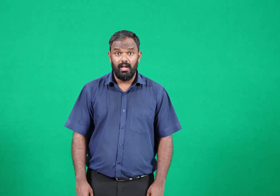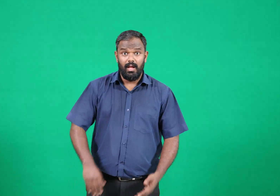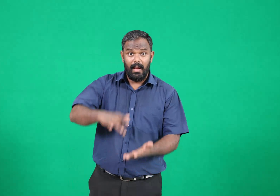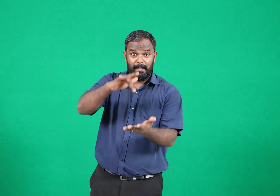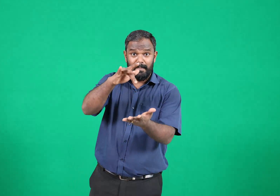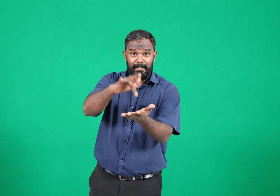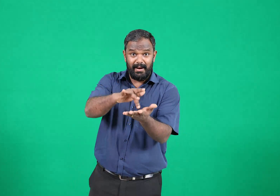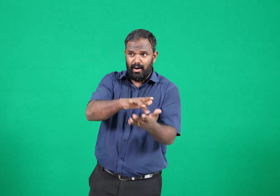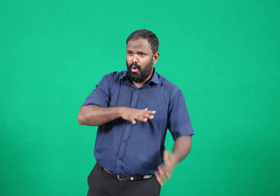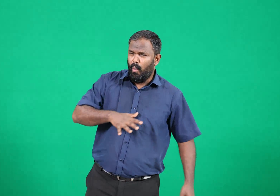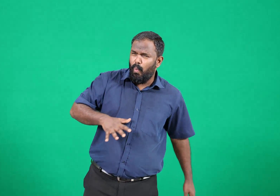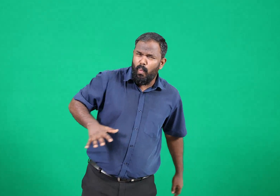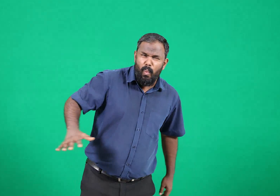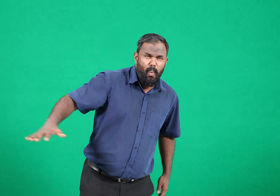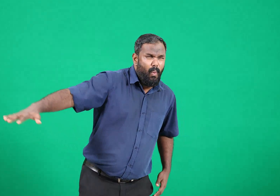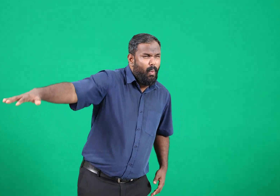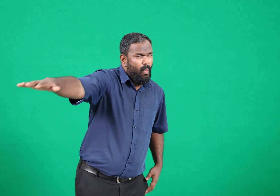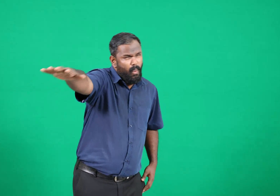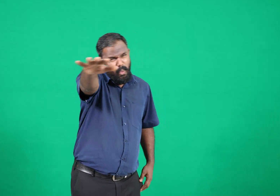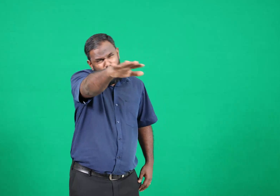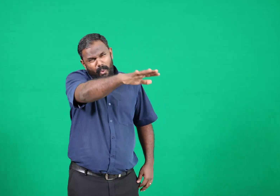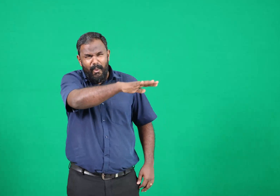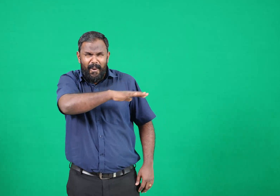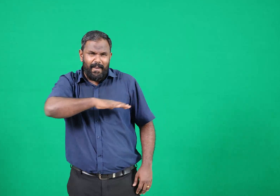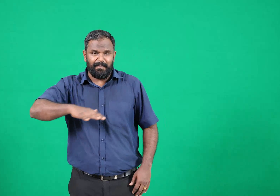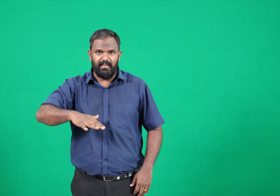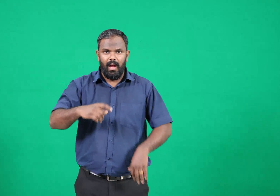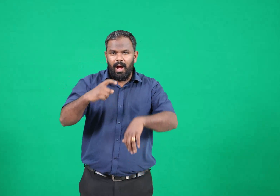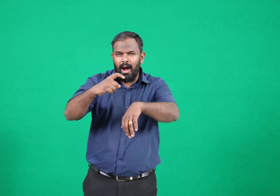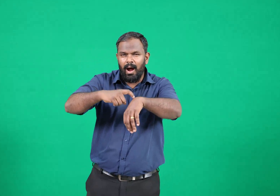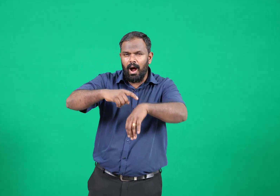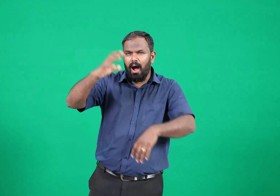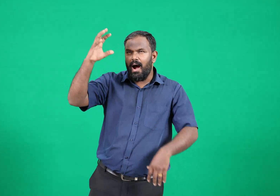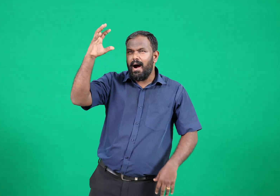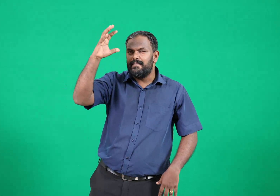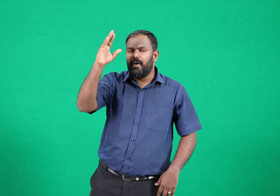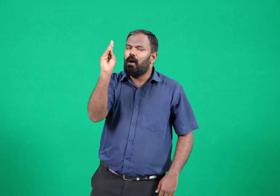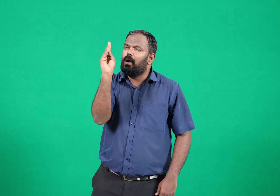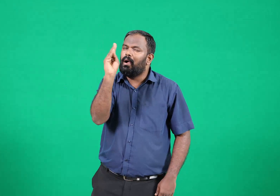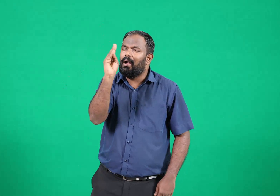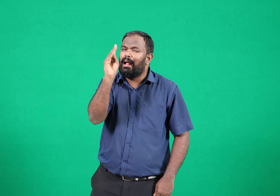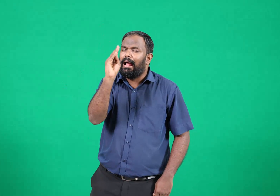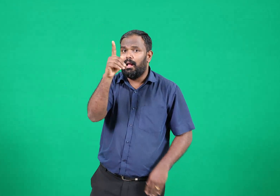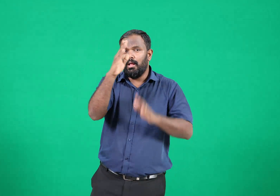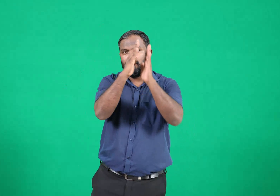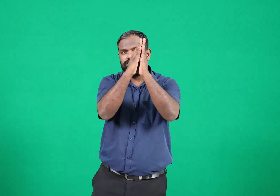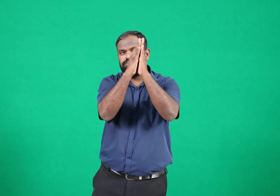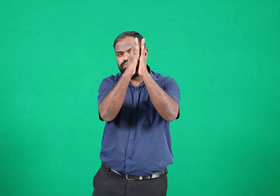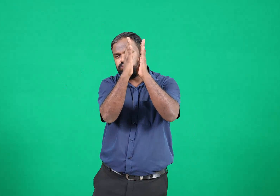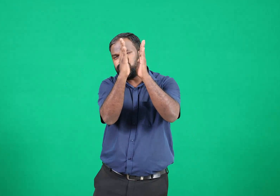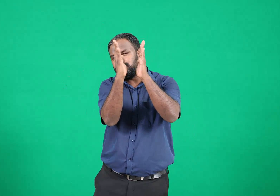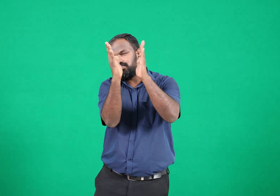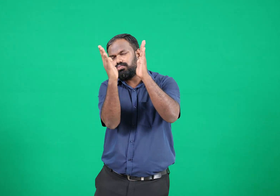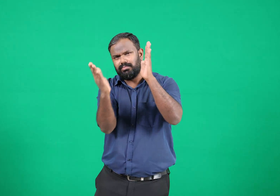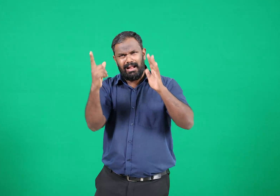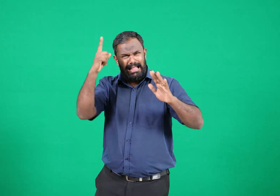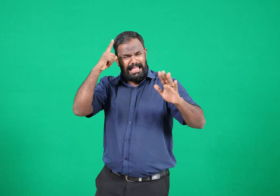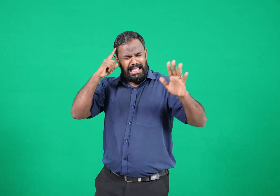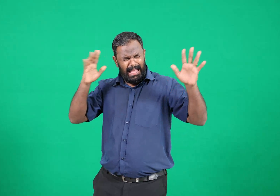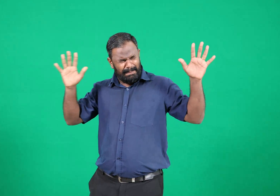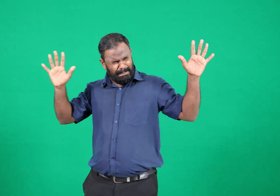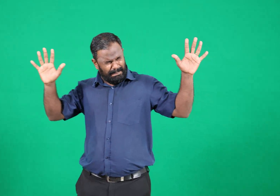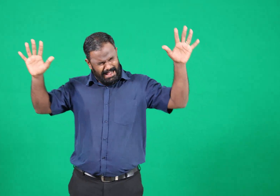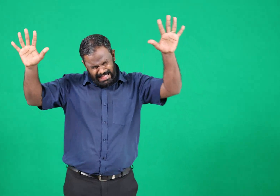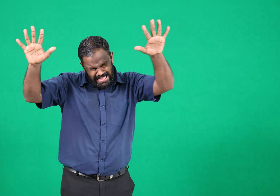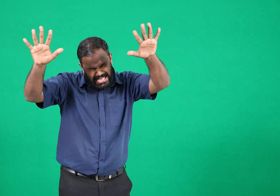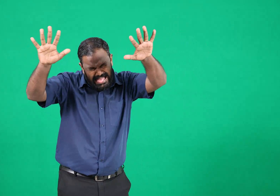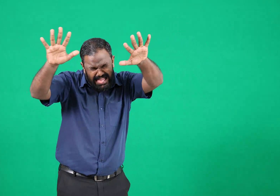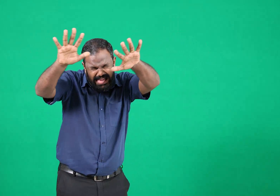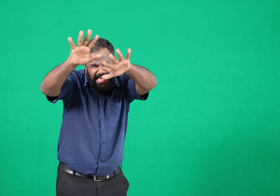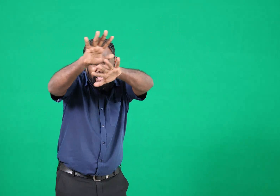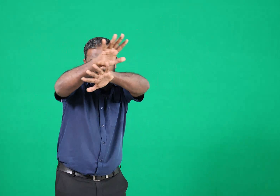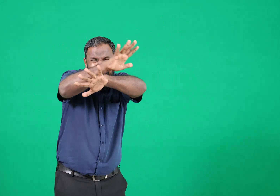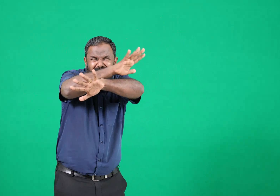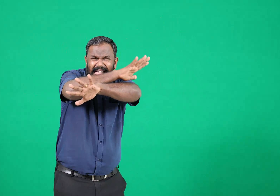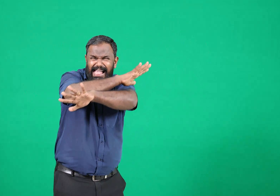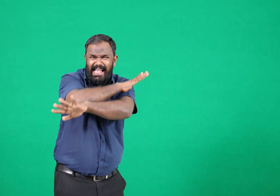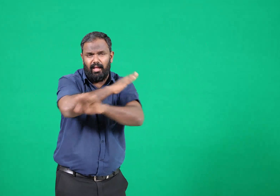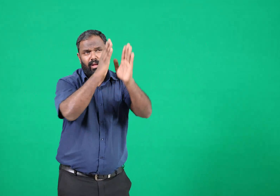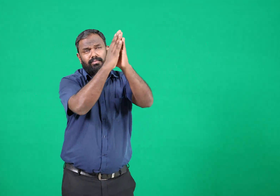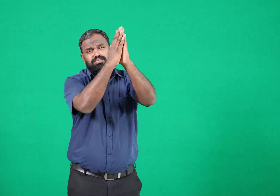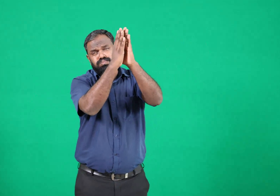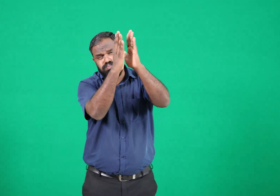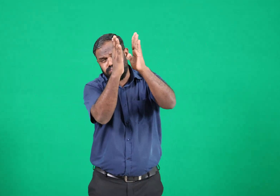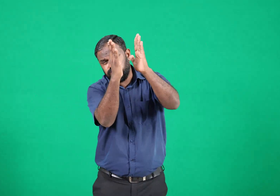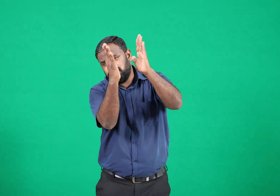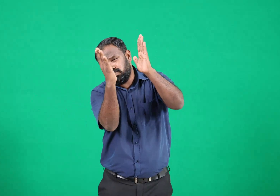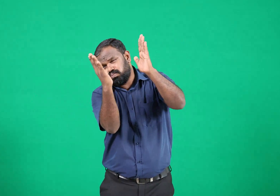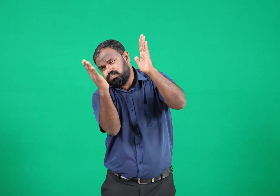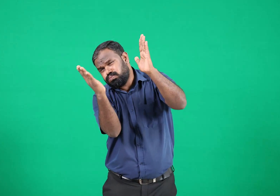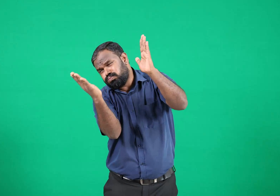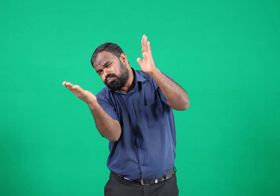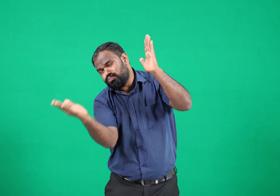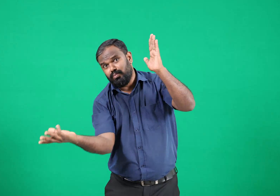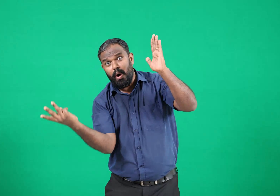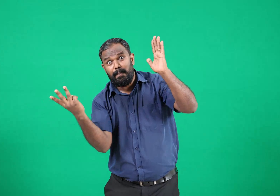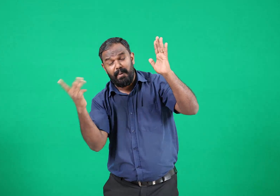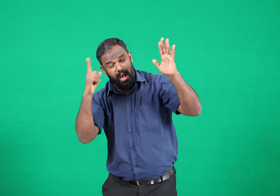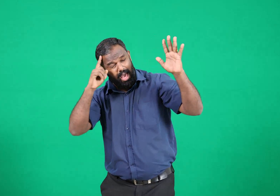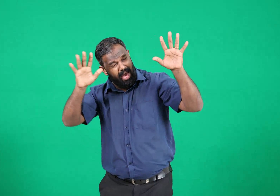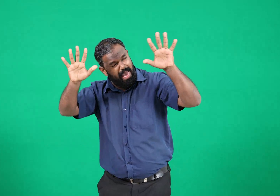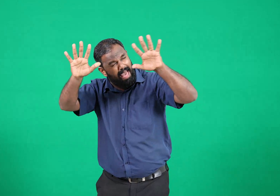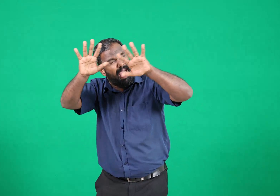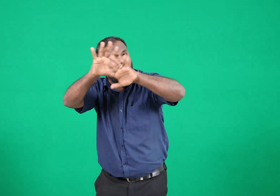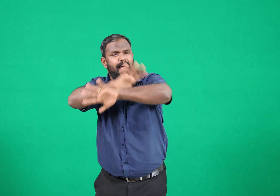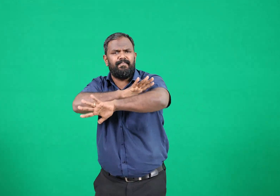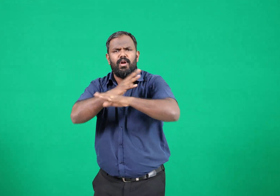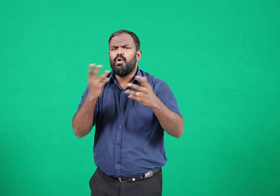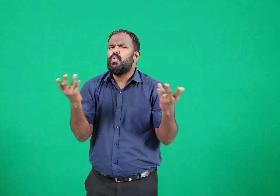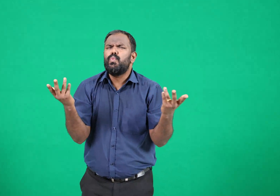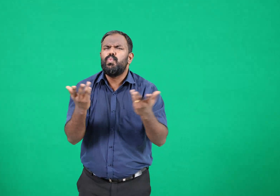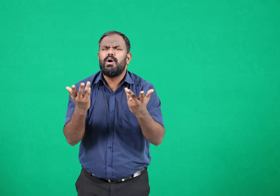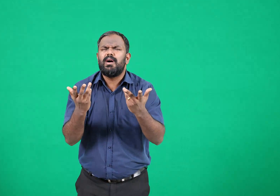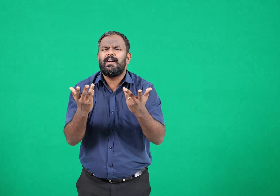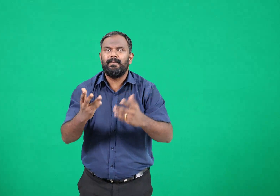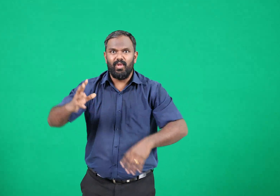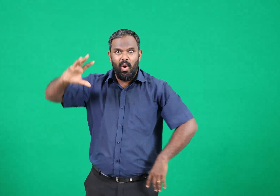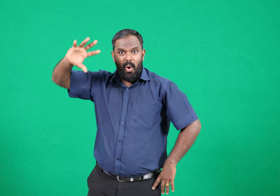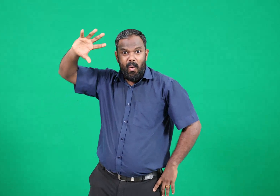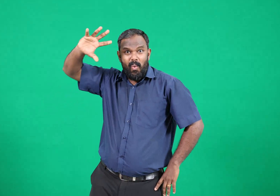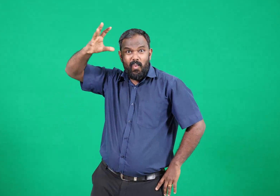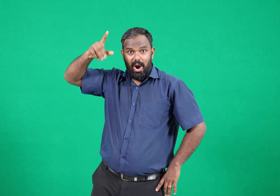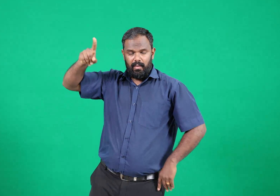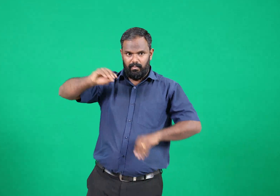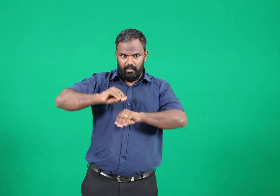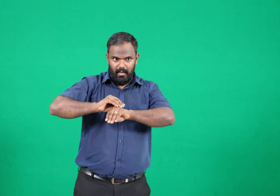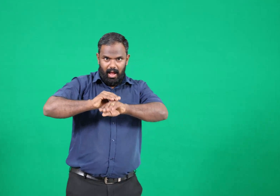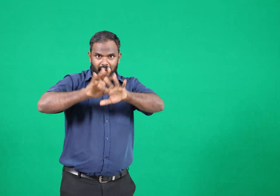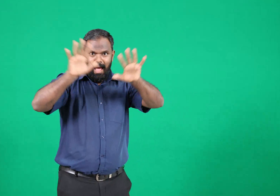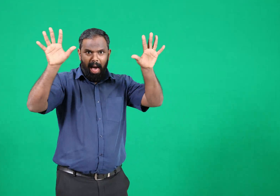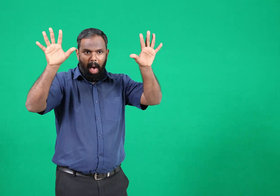It was now about the sixth hour, and darkness came over all the land until the ninth hour.